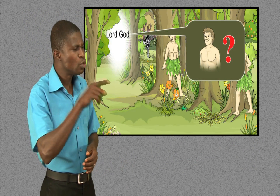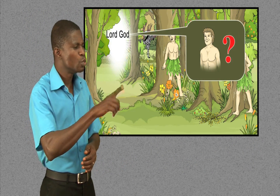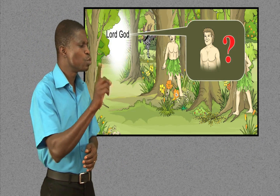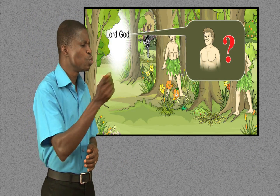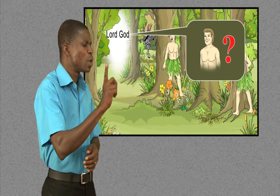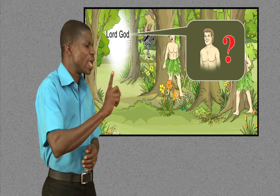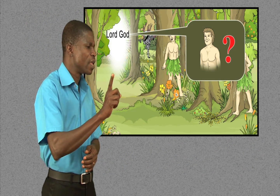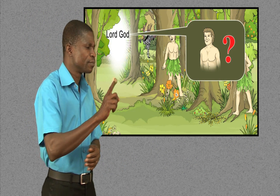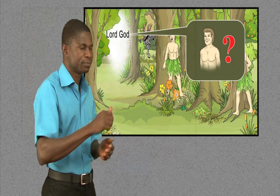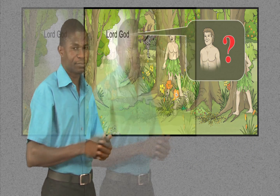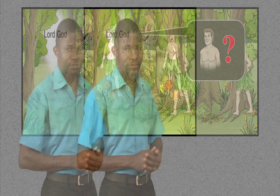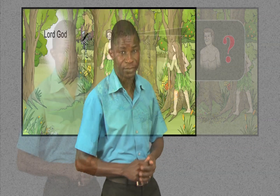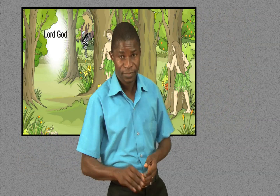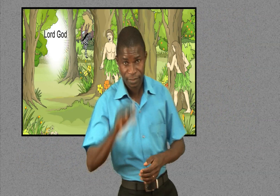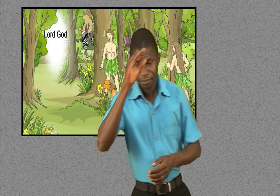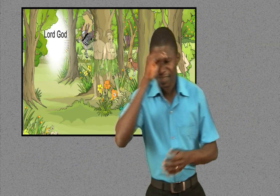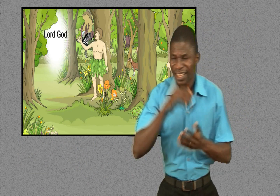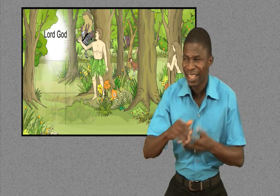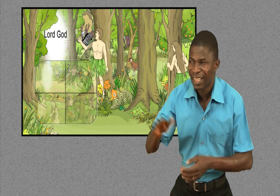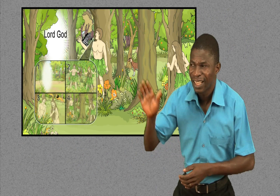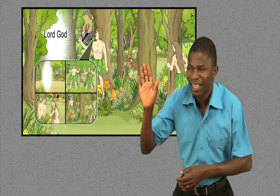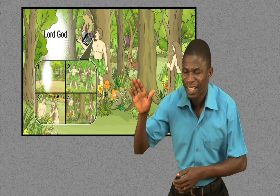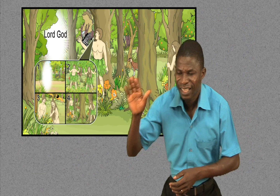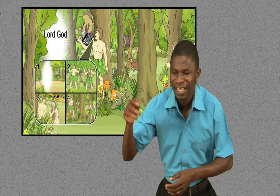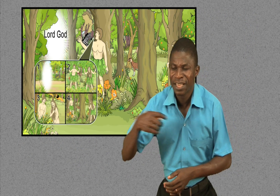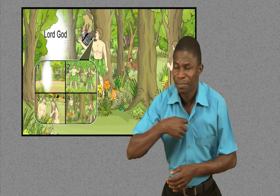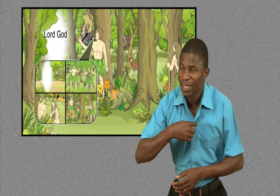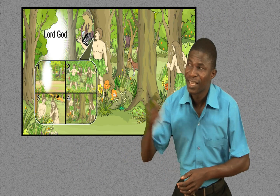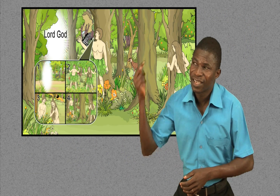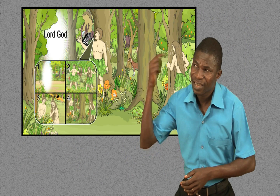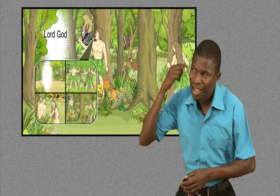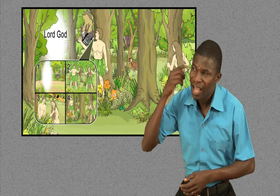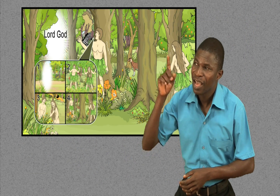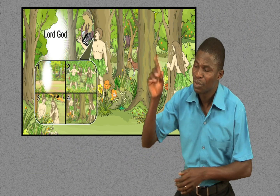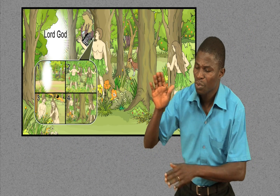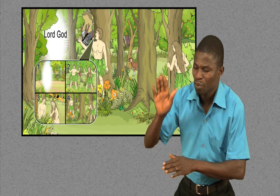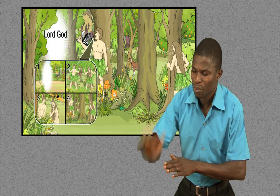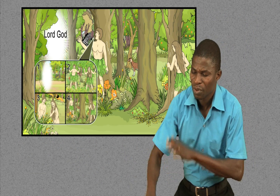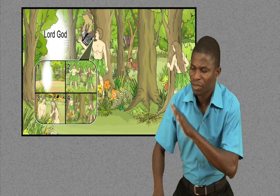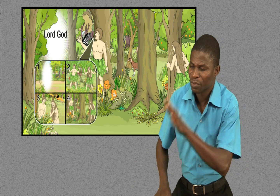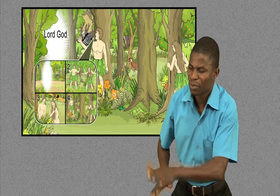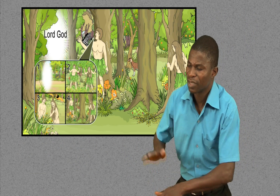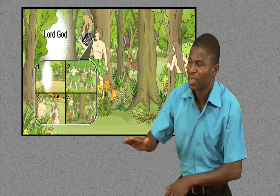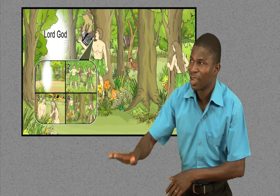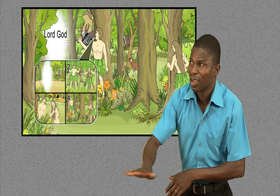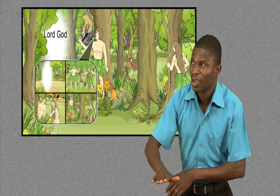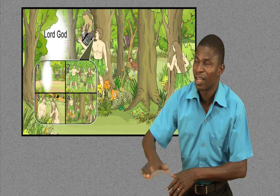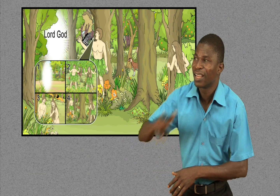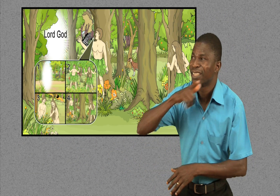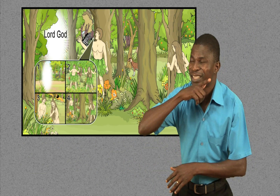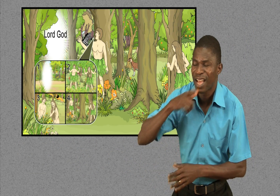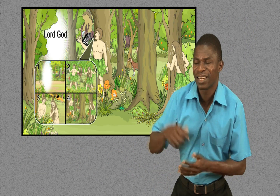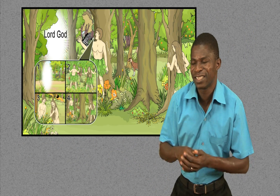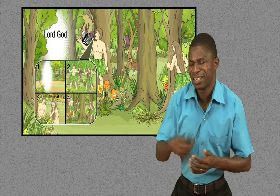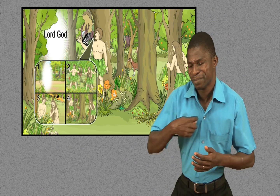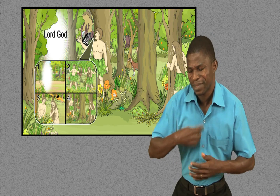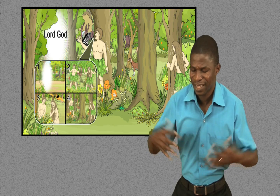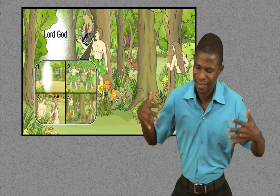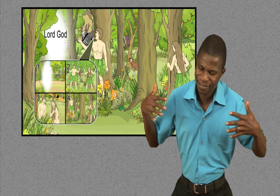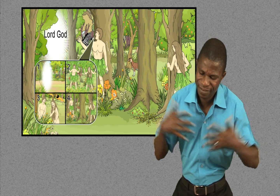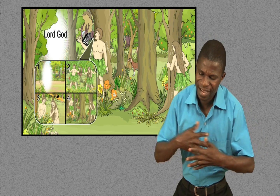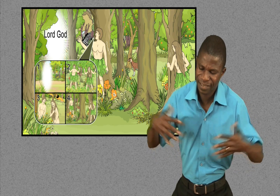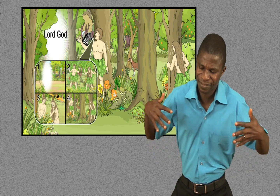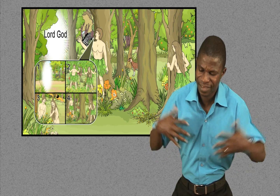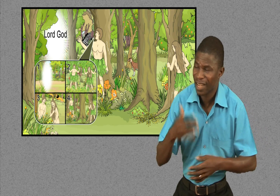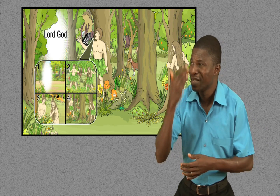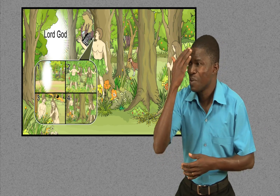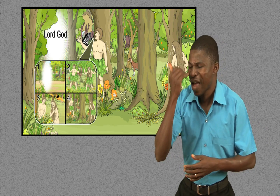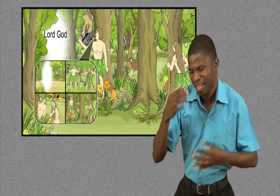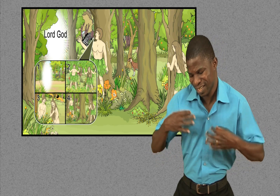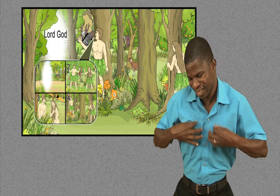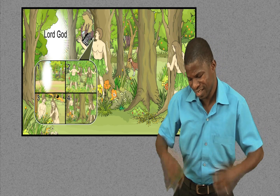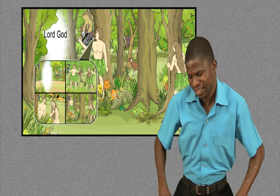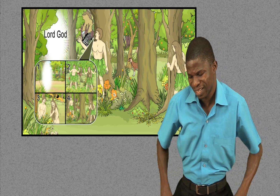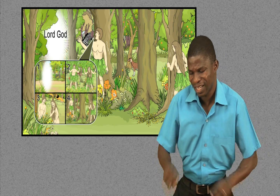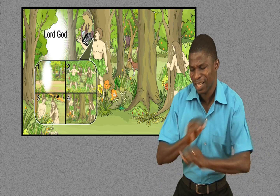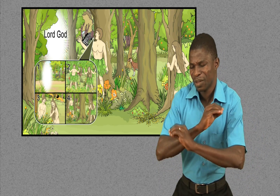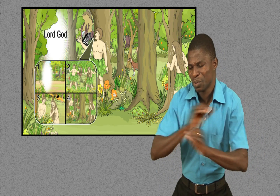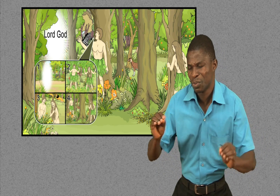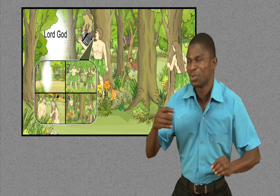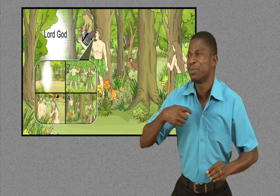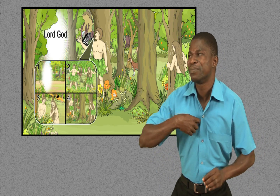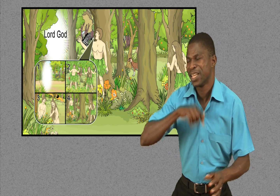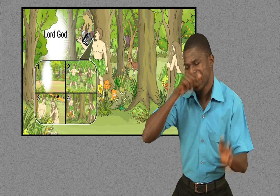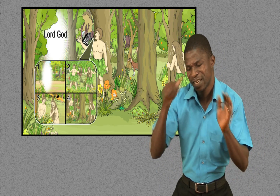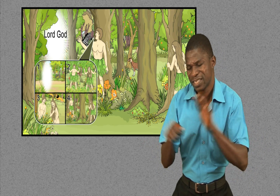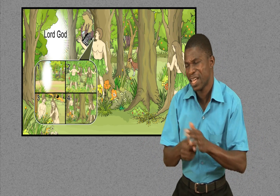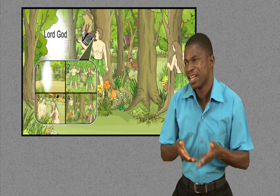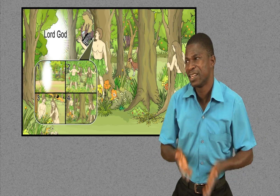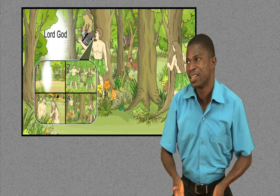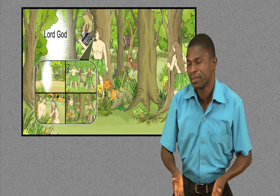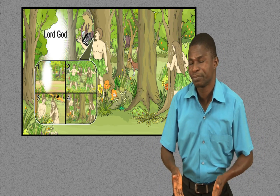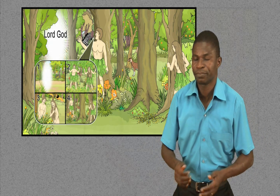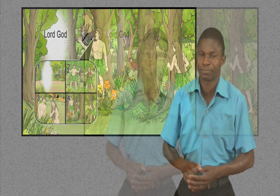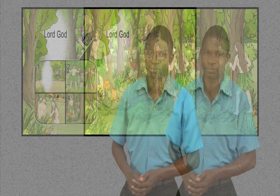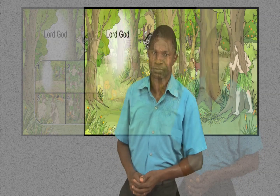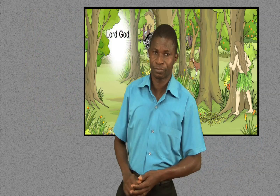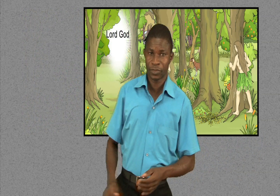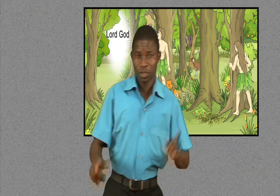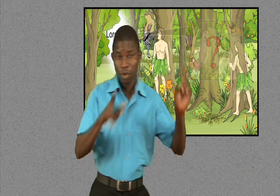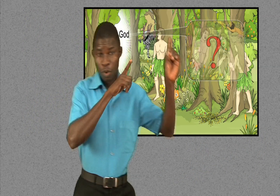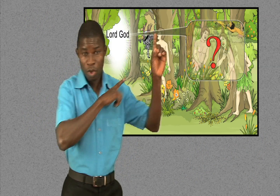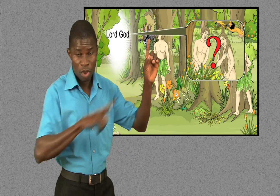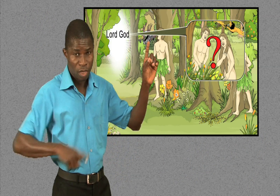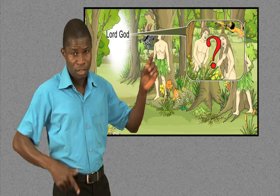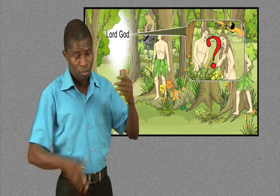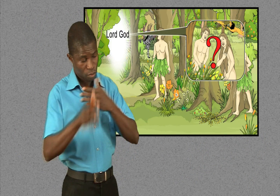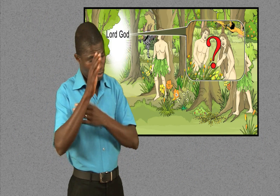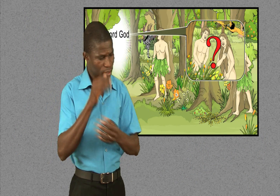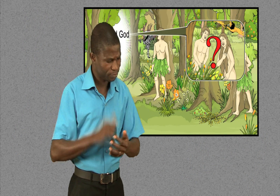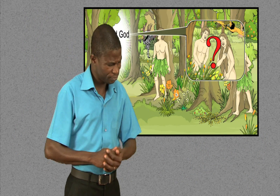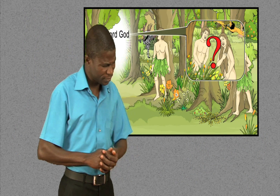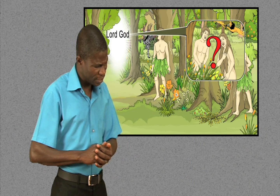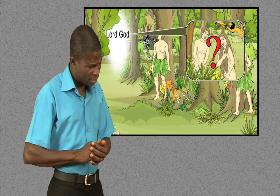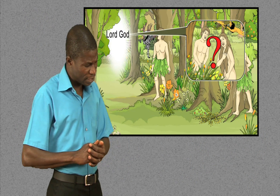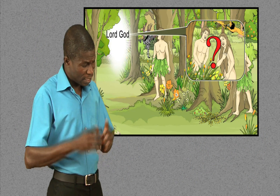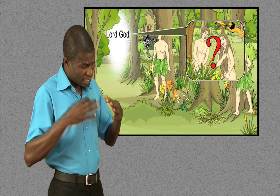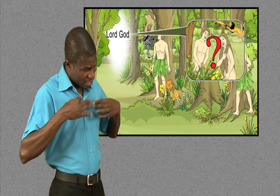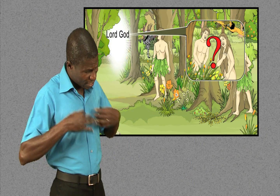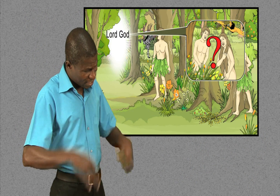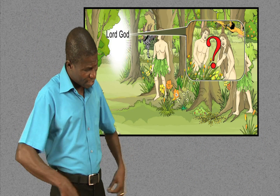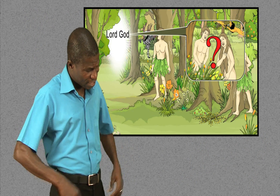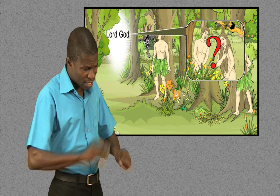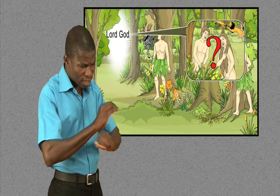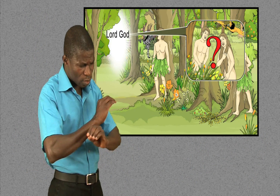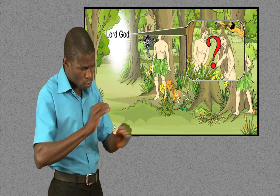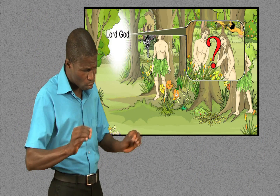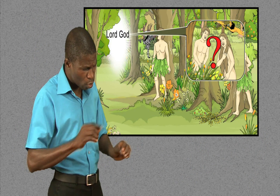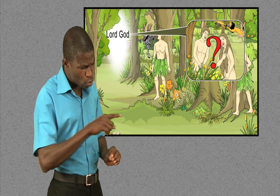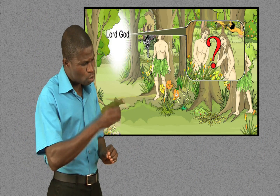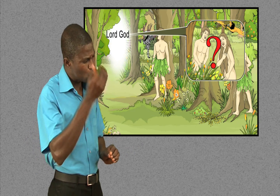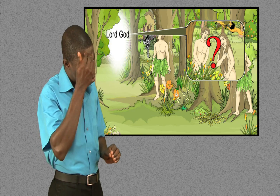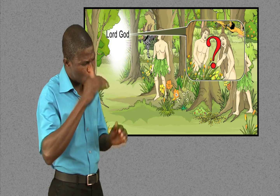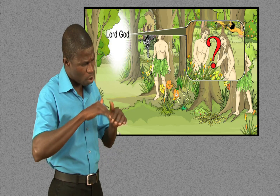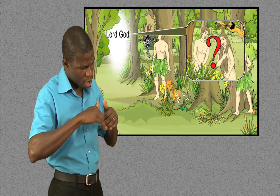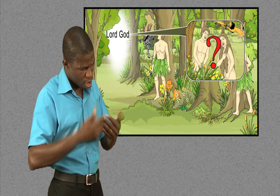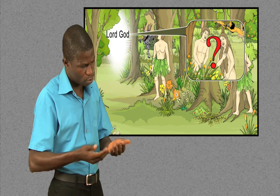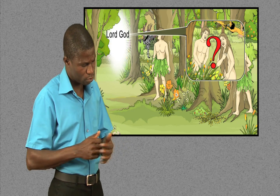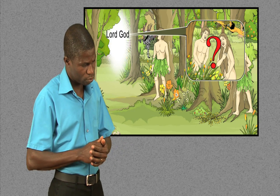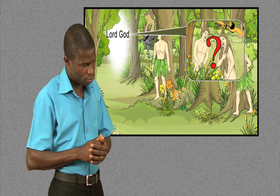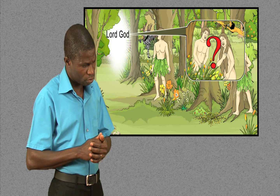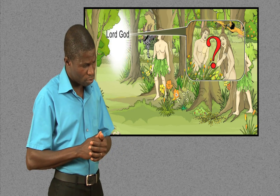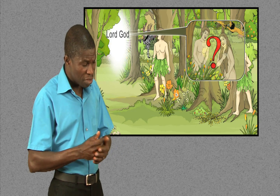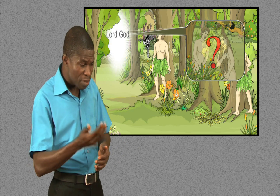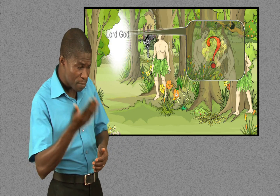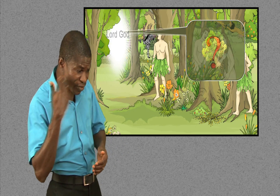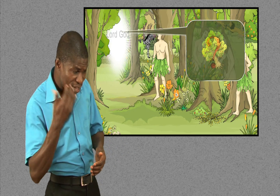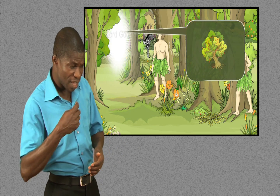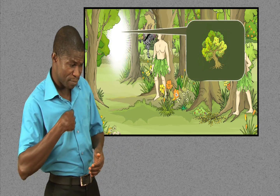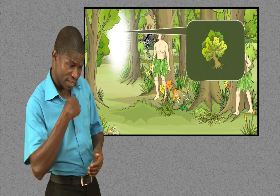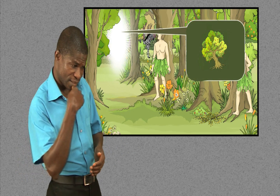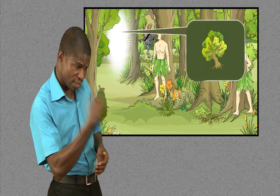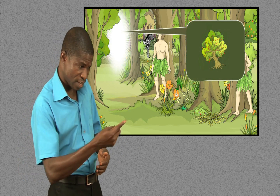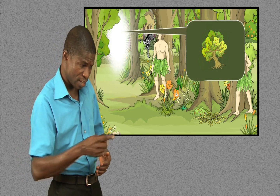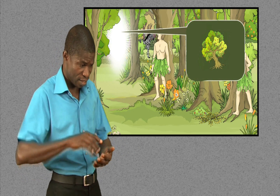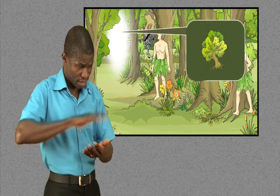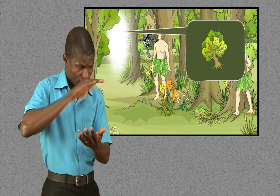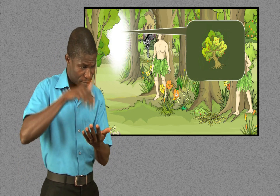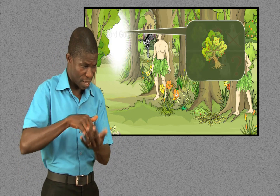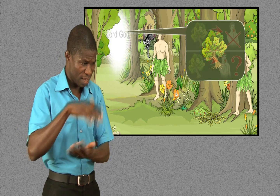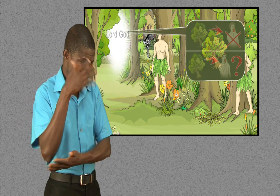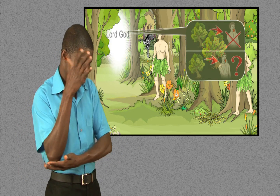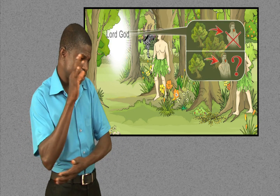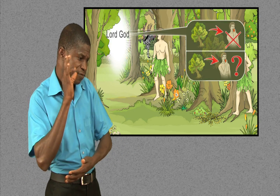“I heard Your voice in the garden,” he replied, “and I was afraid because I was naked; so I hid myself.” “Who told you that you were naked?” asked the LORD God.